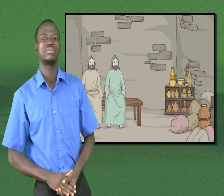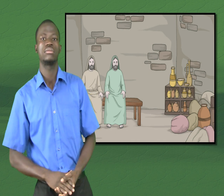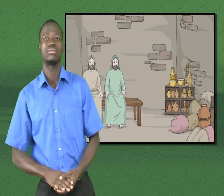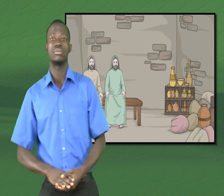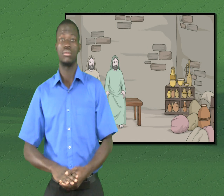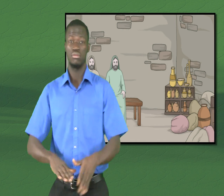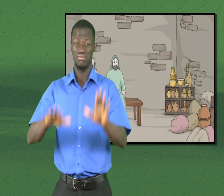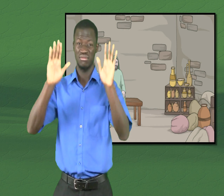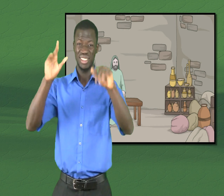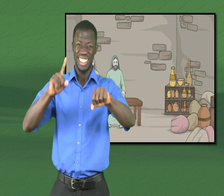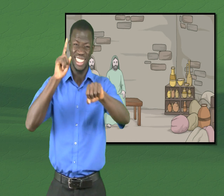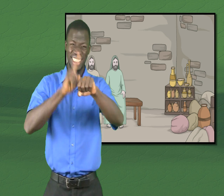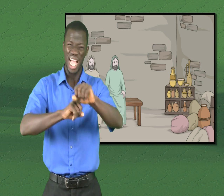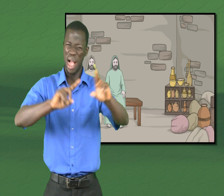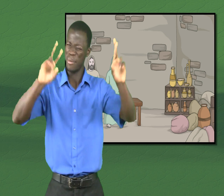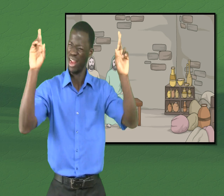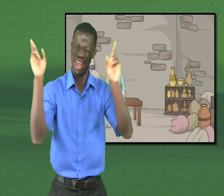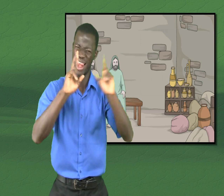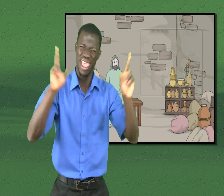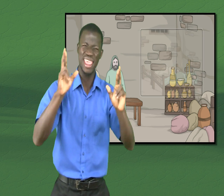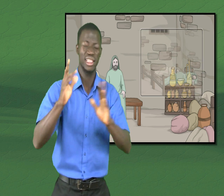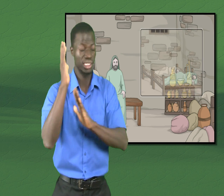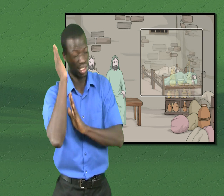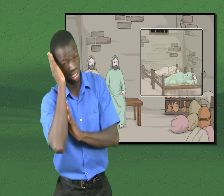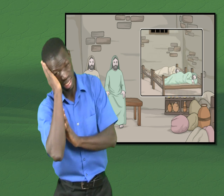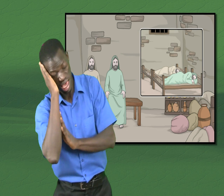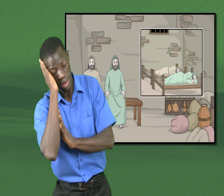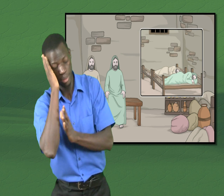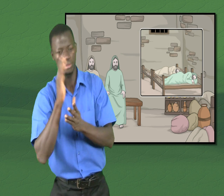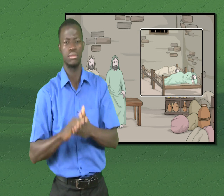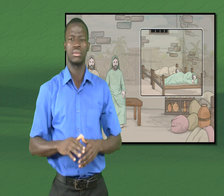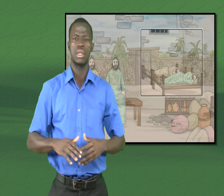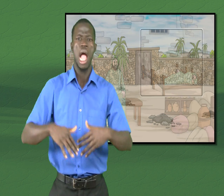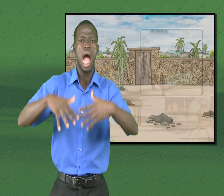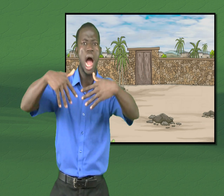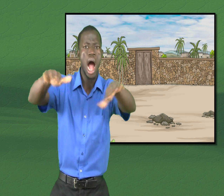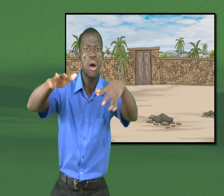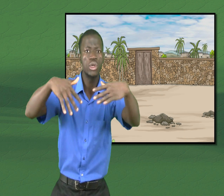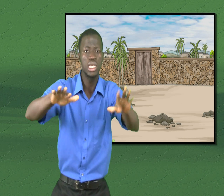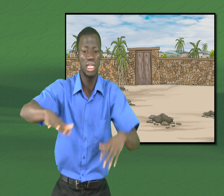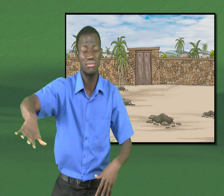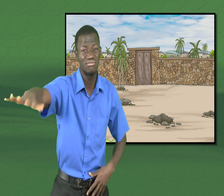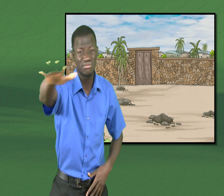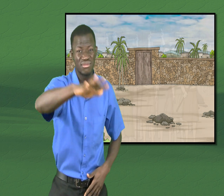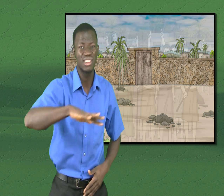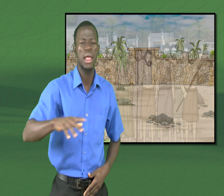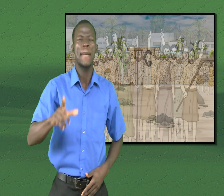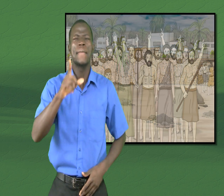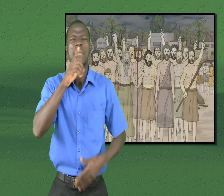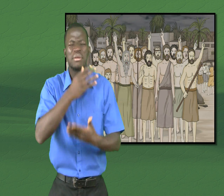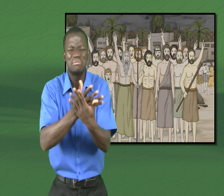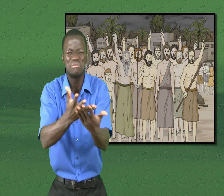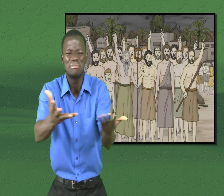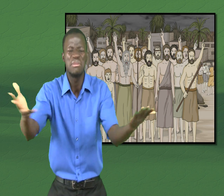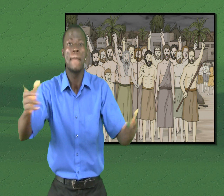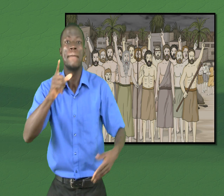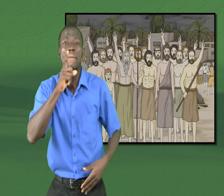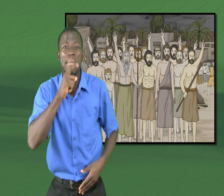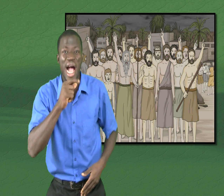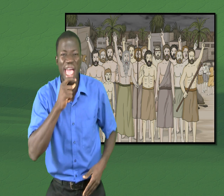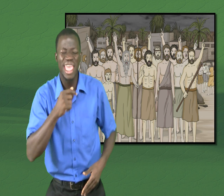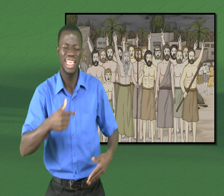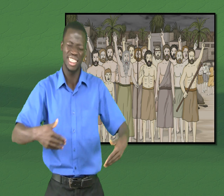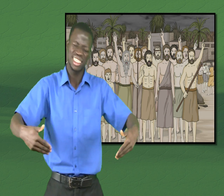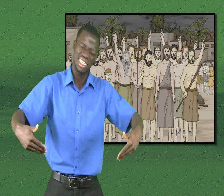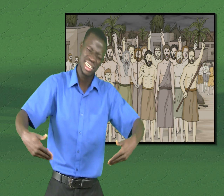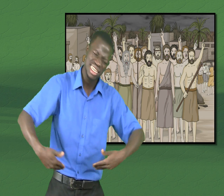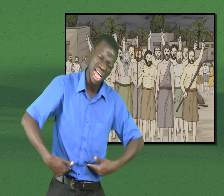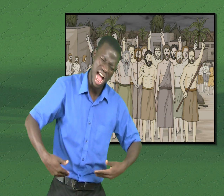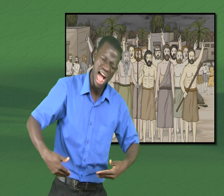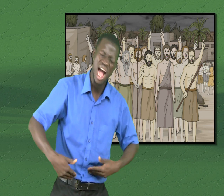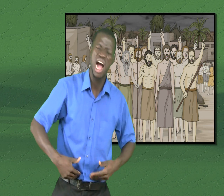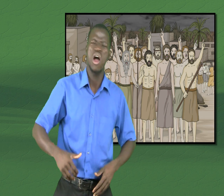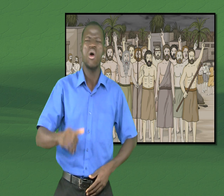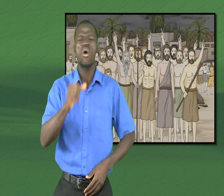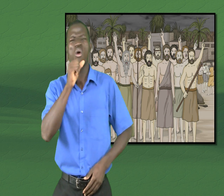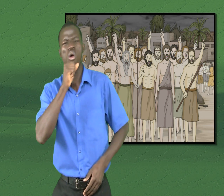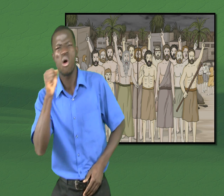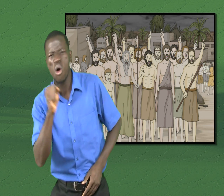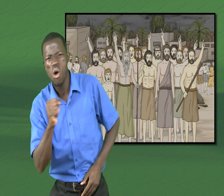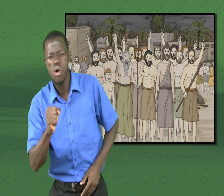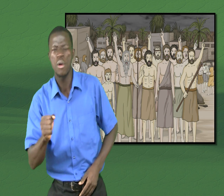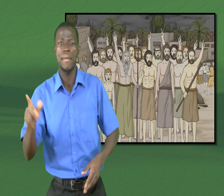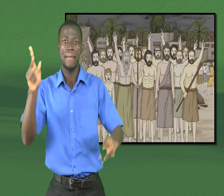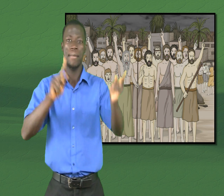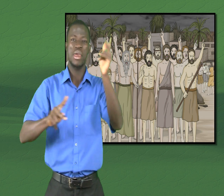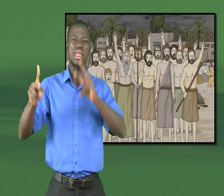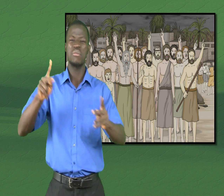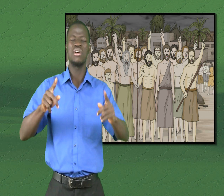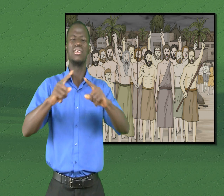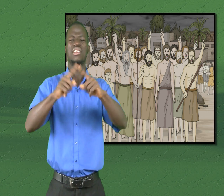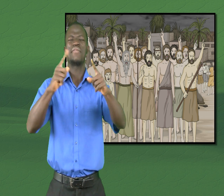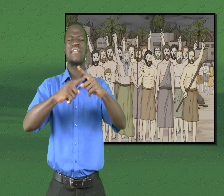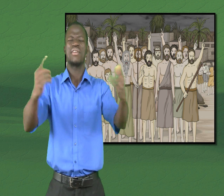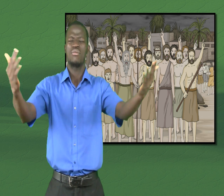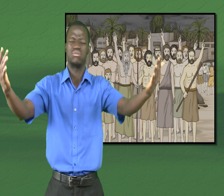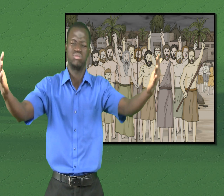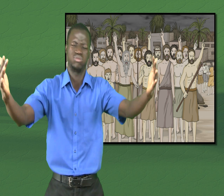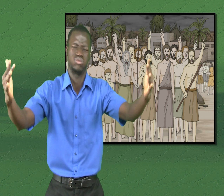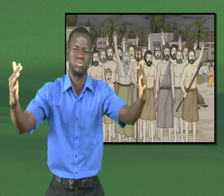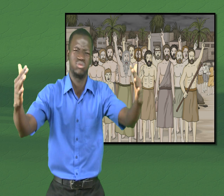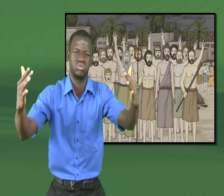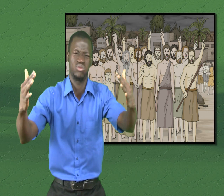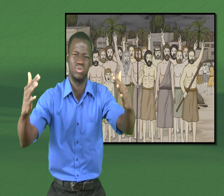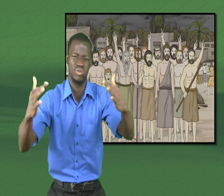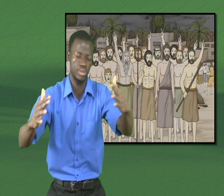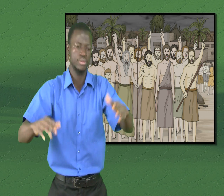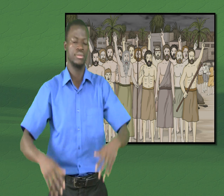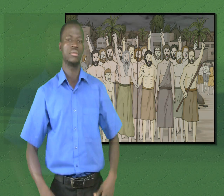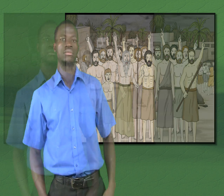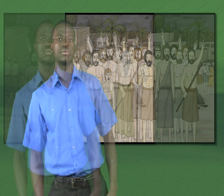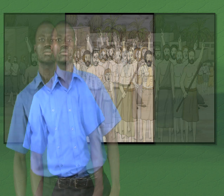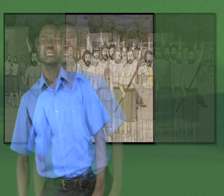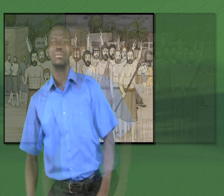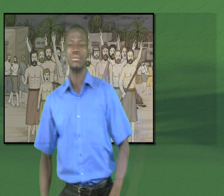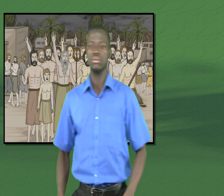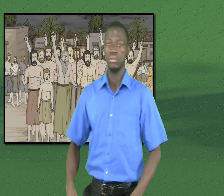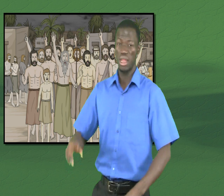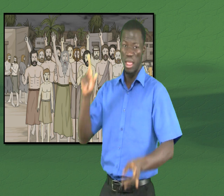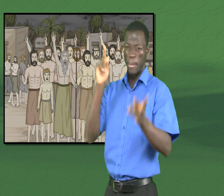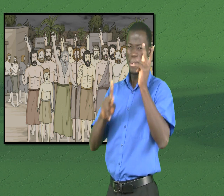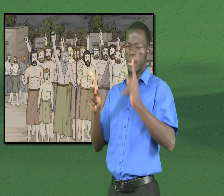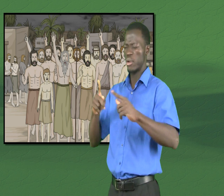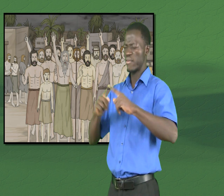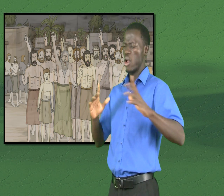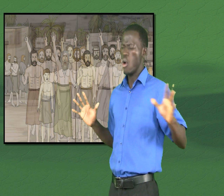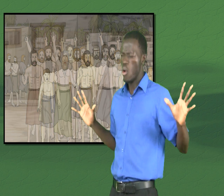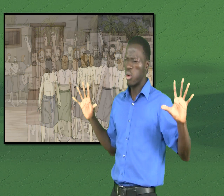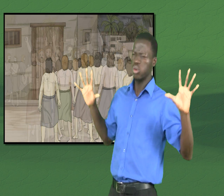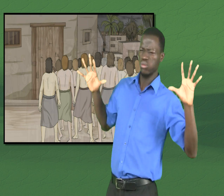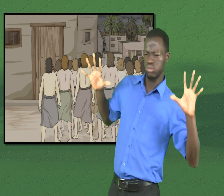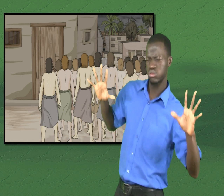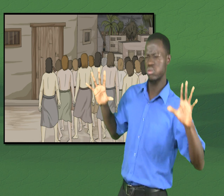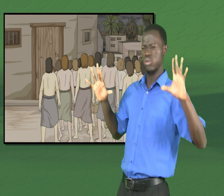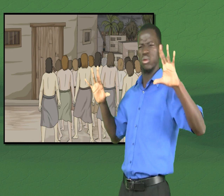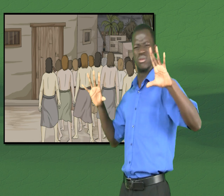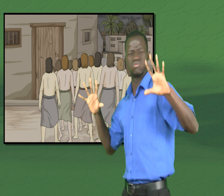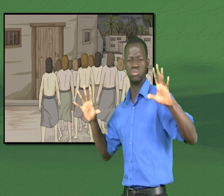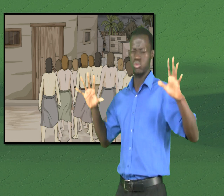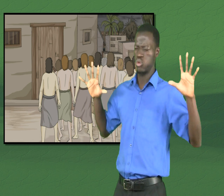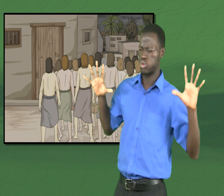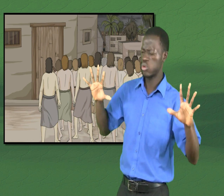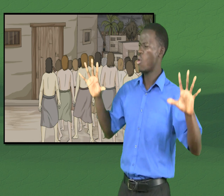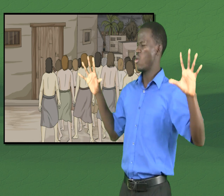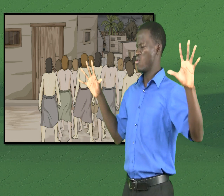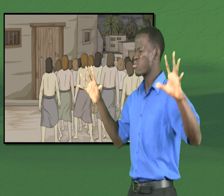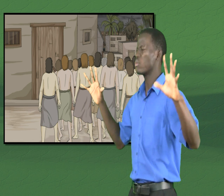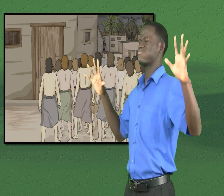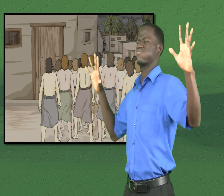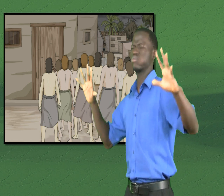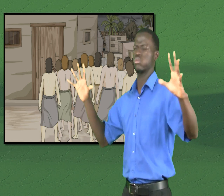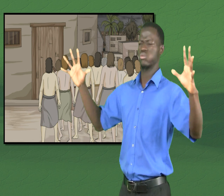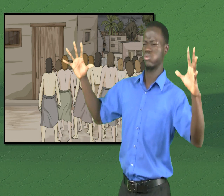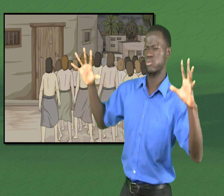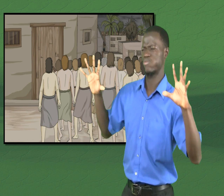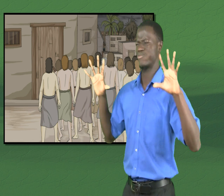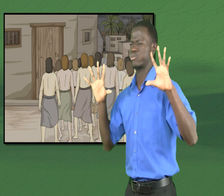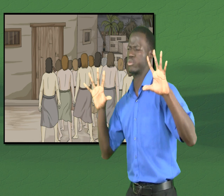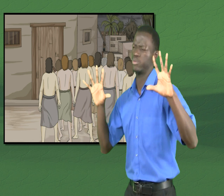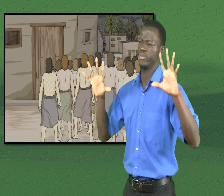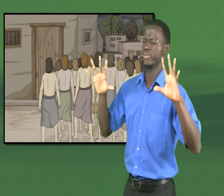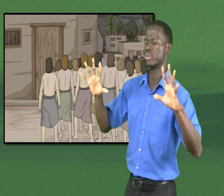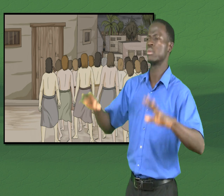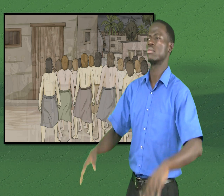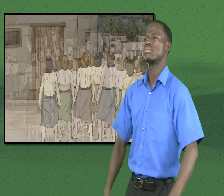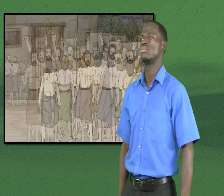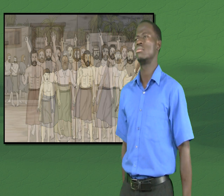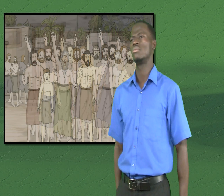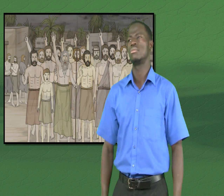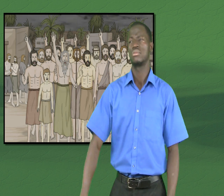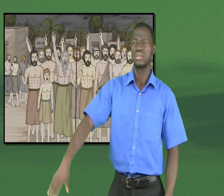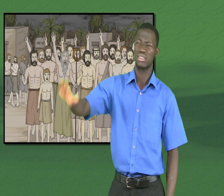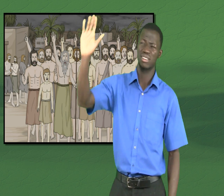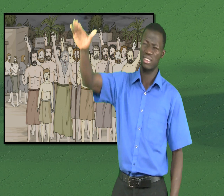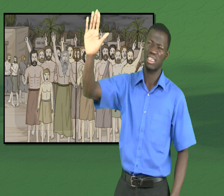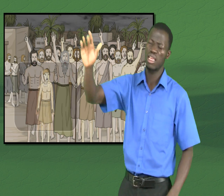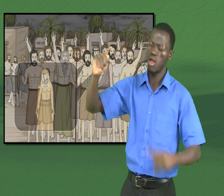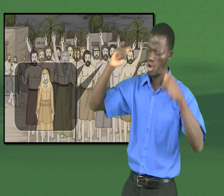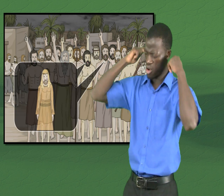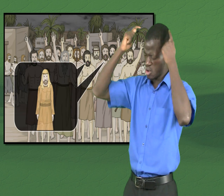Before they had gone to bed, all the men of the city of Sodom, both young and old, surrounded the house.